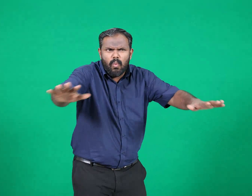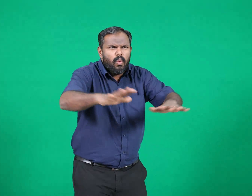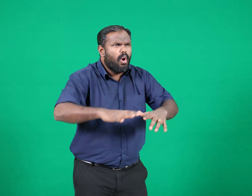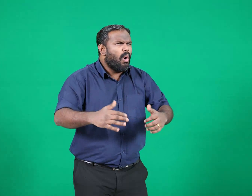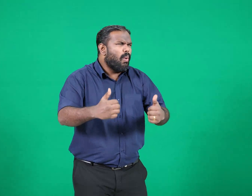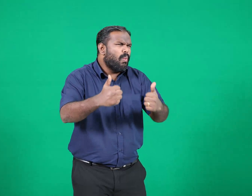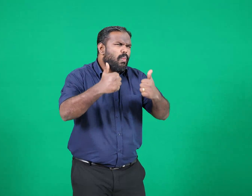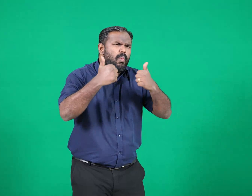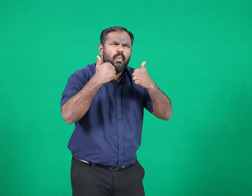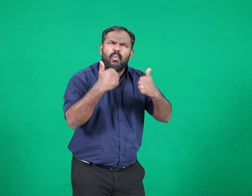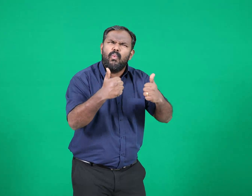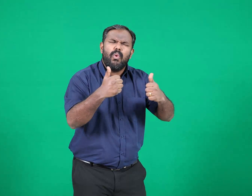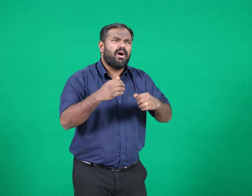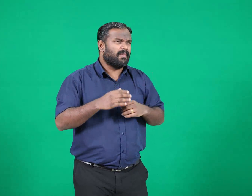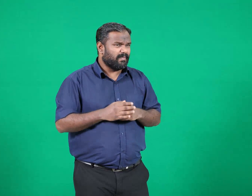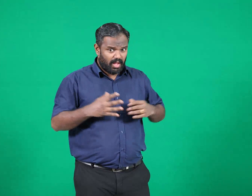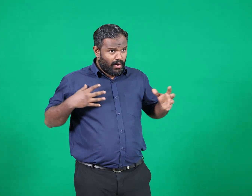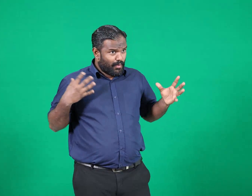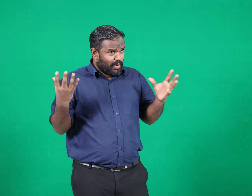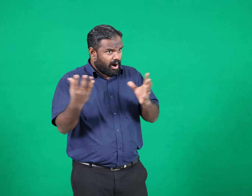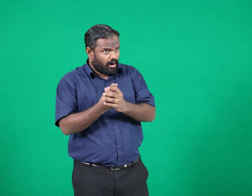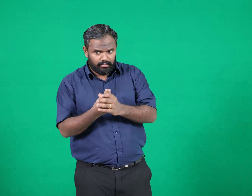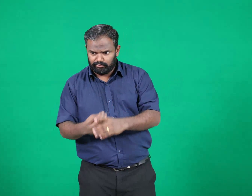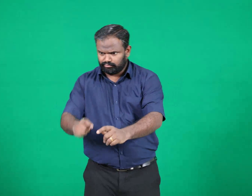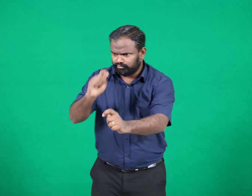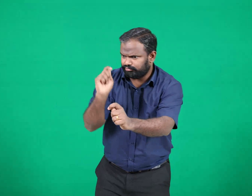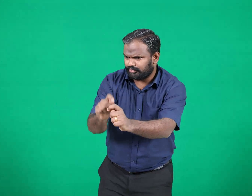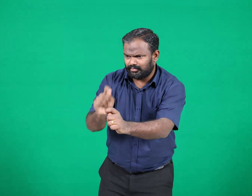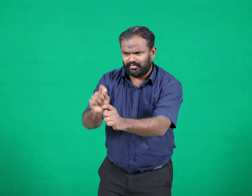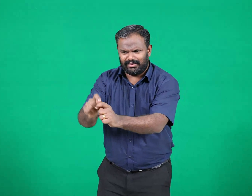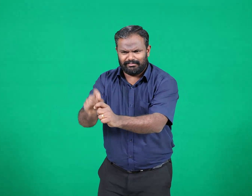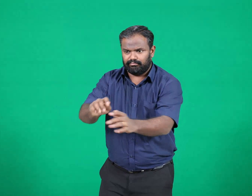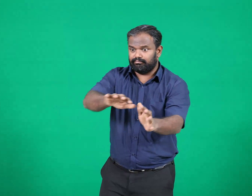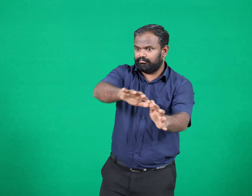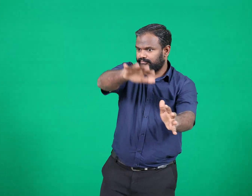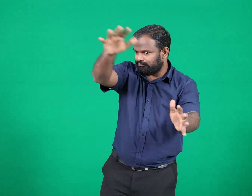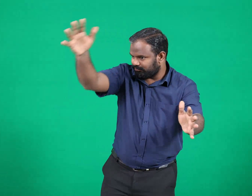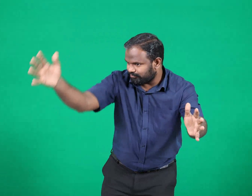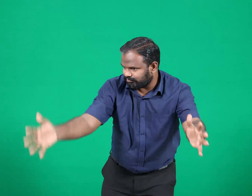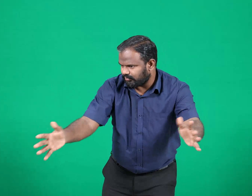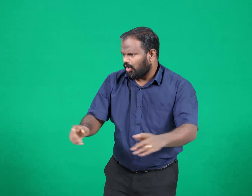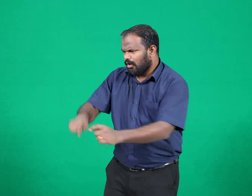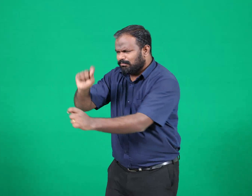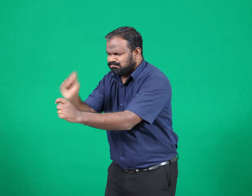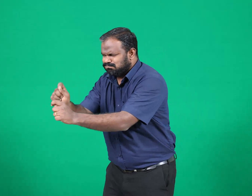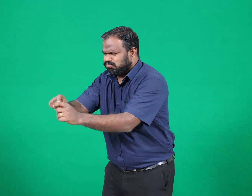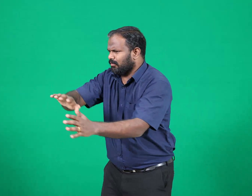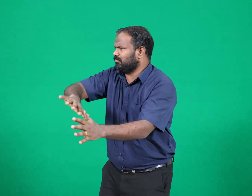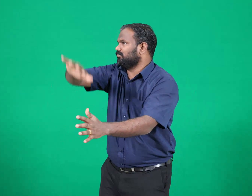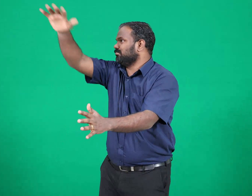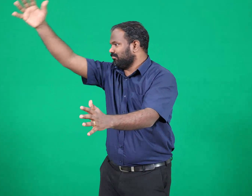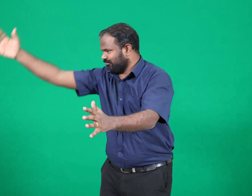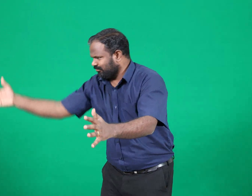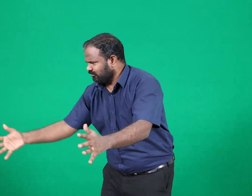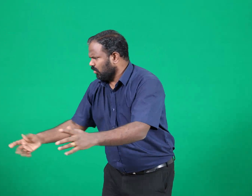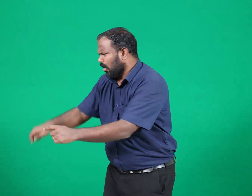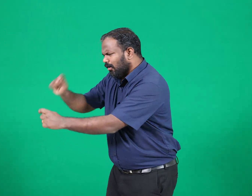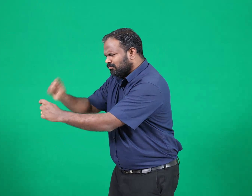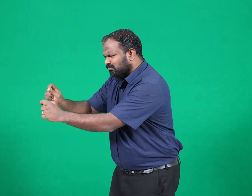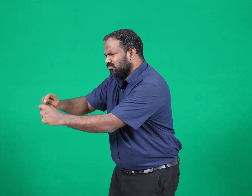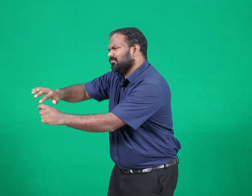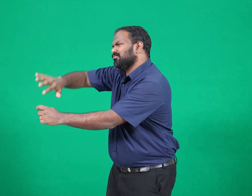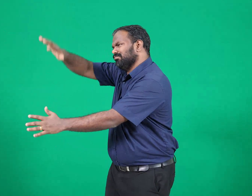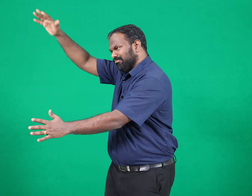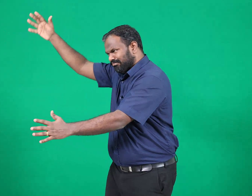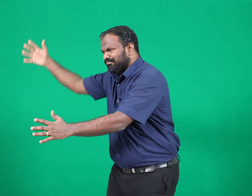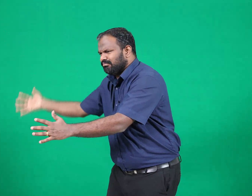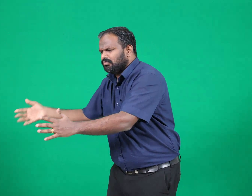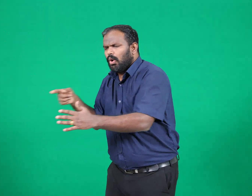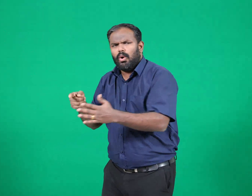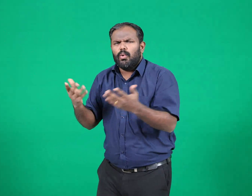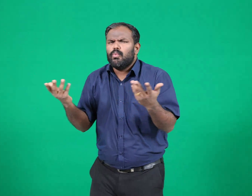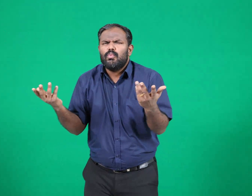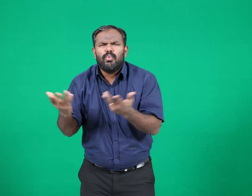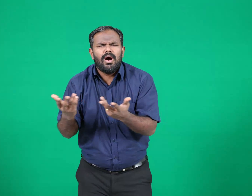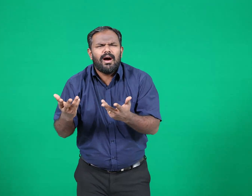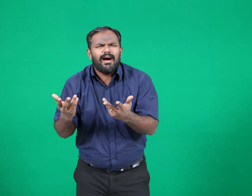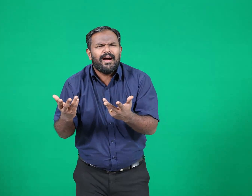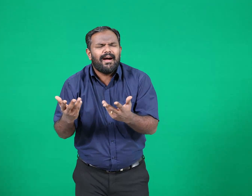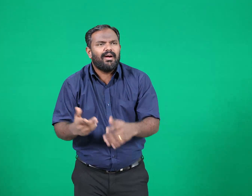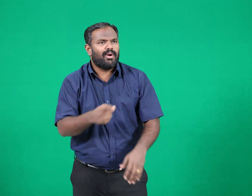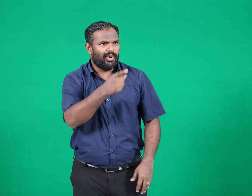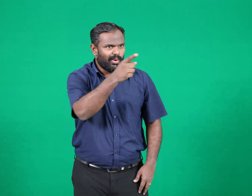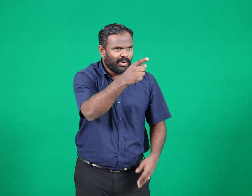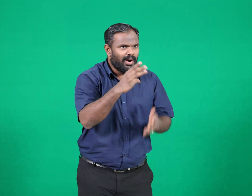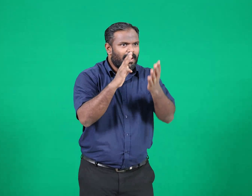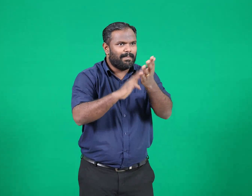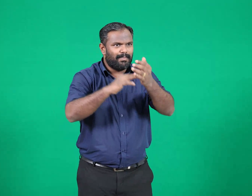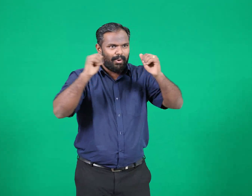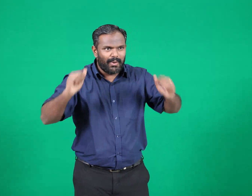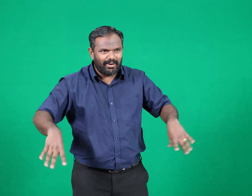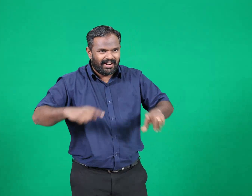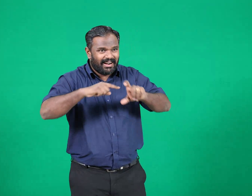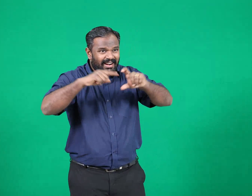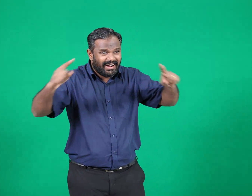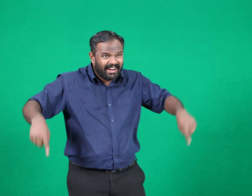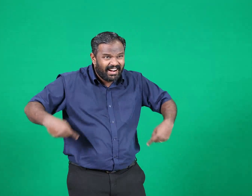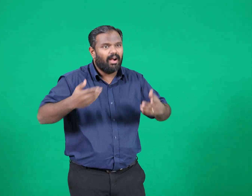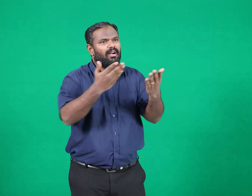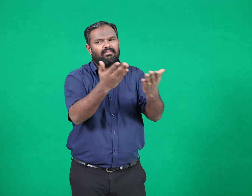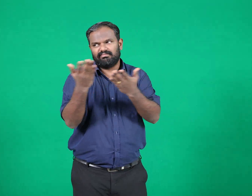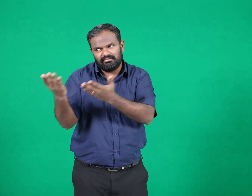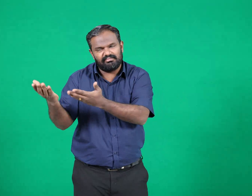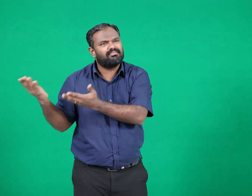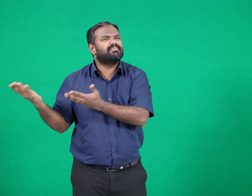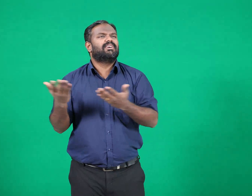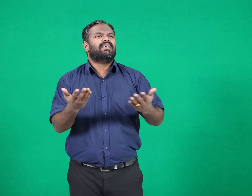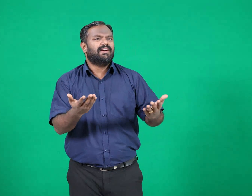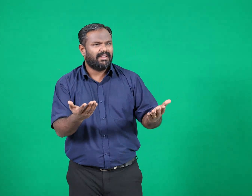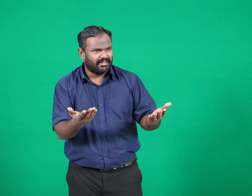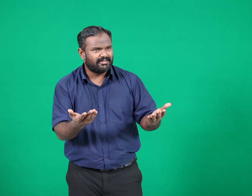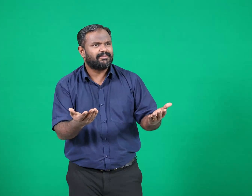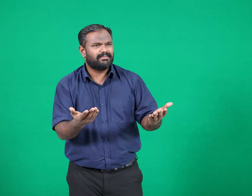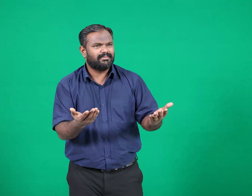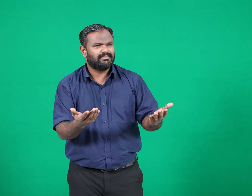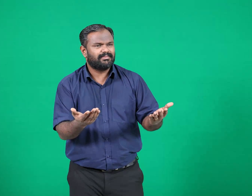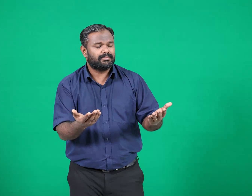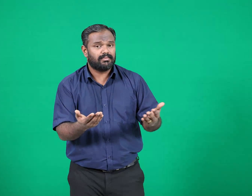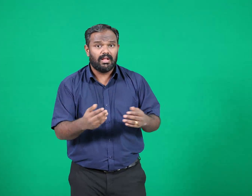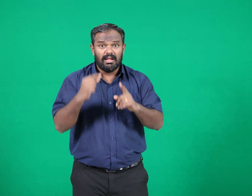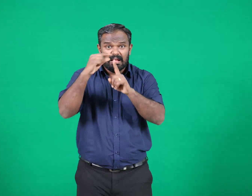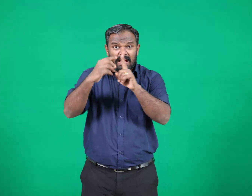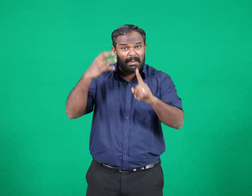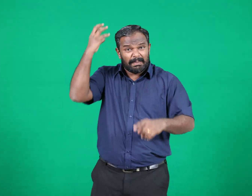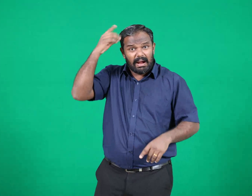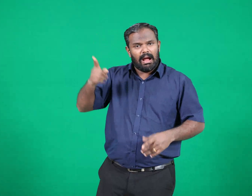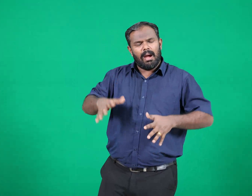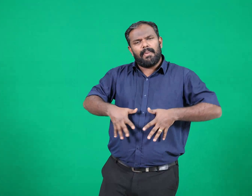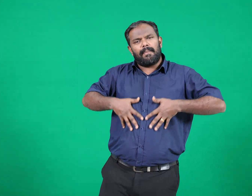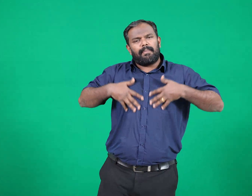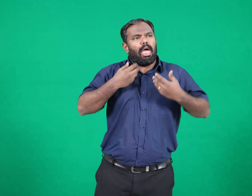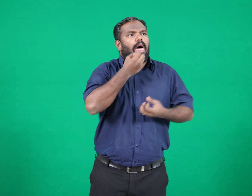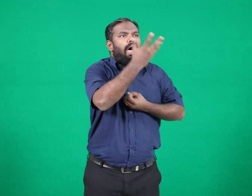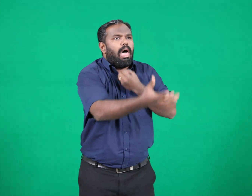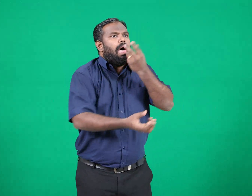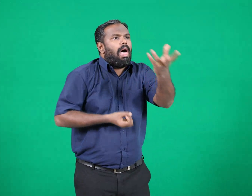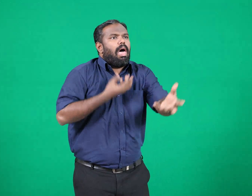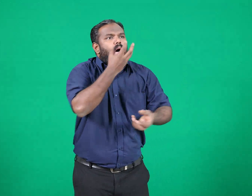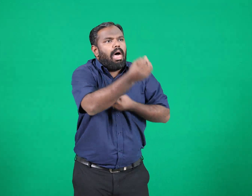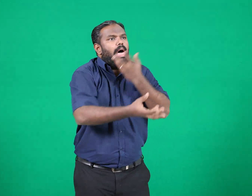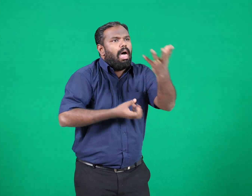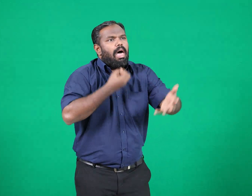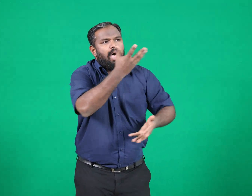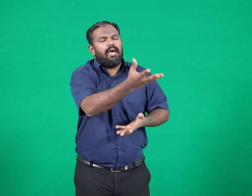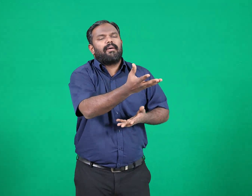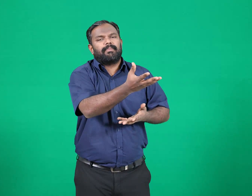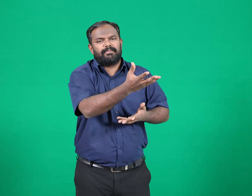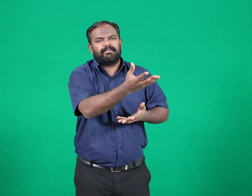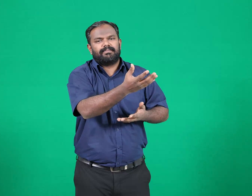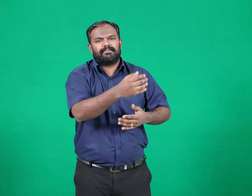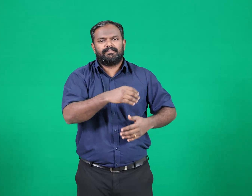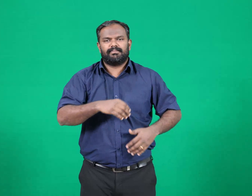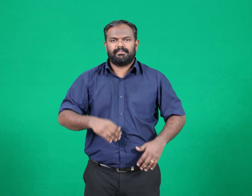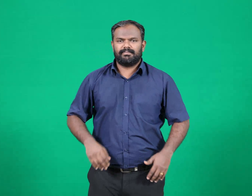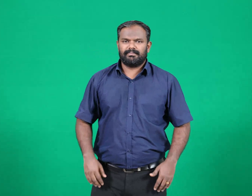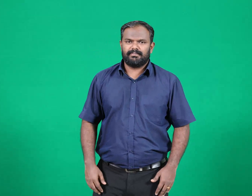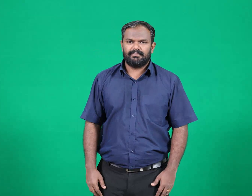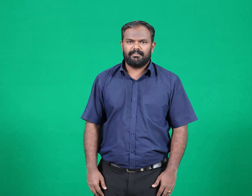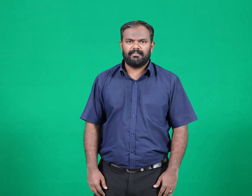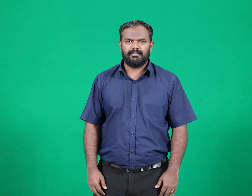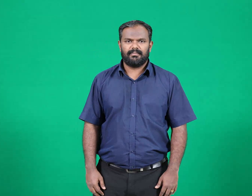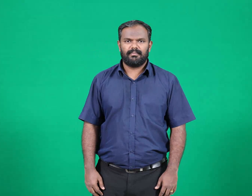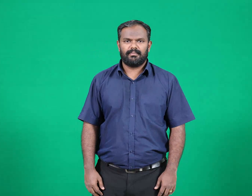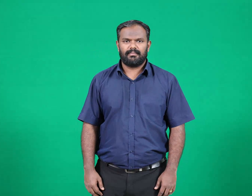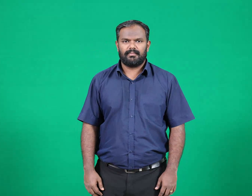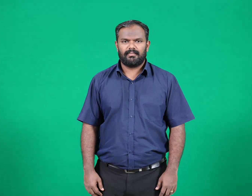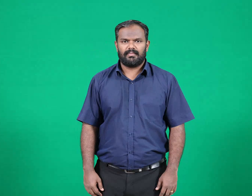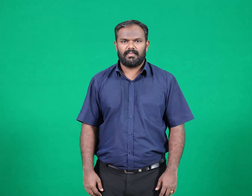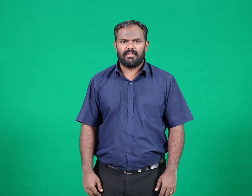Let us put up three shelters - one for You, one for Moses, and one for Elijah." (He did not know what he was saying.)